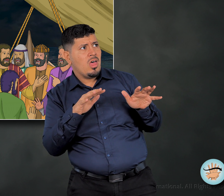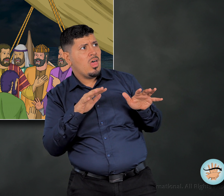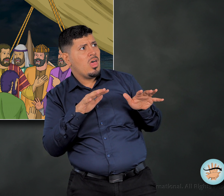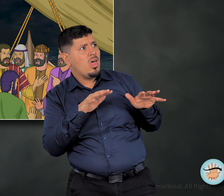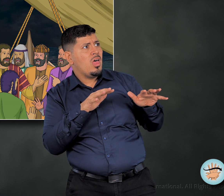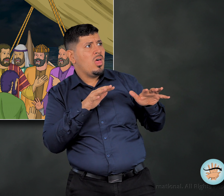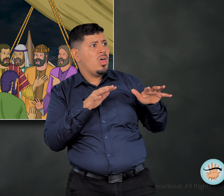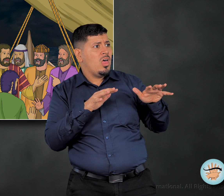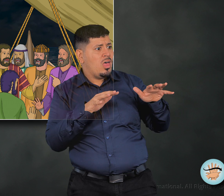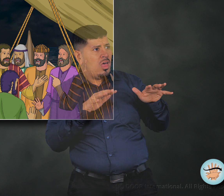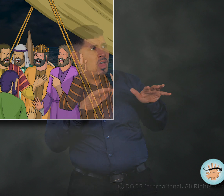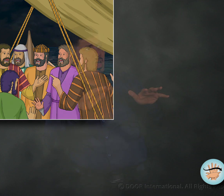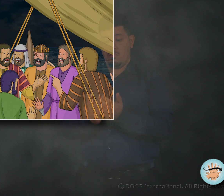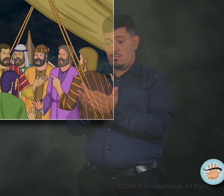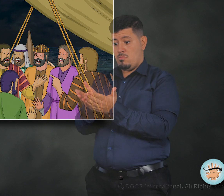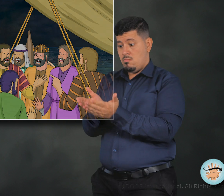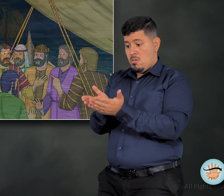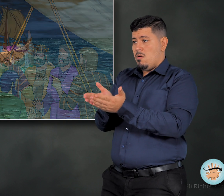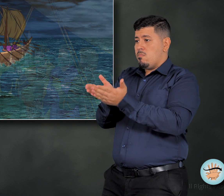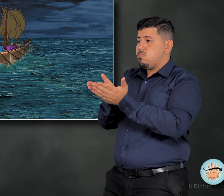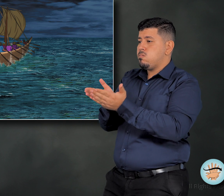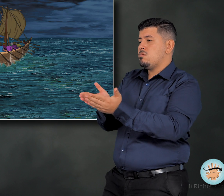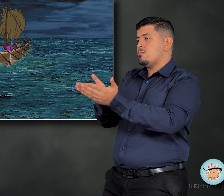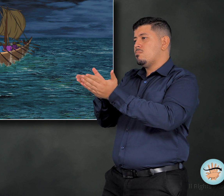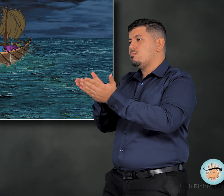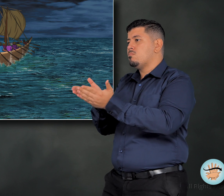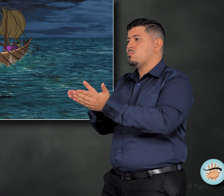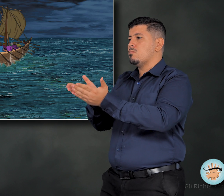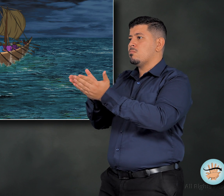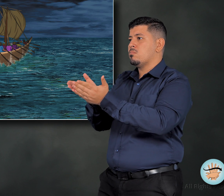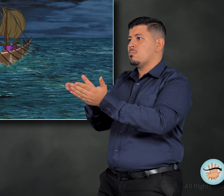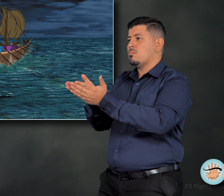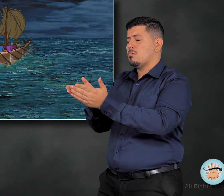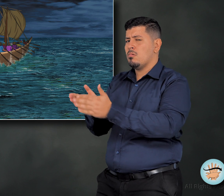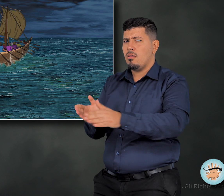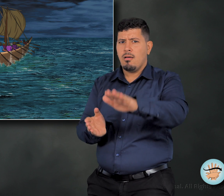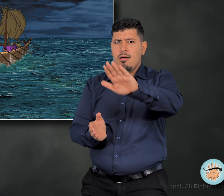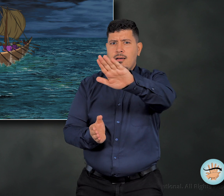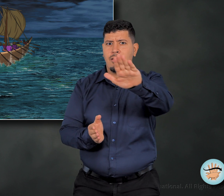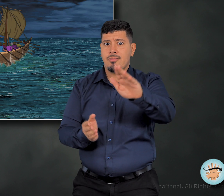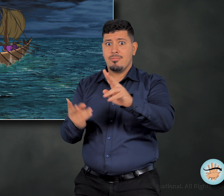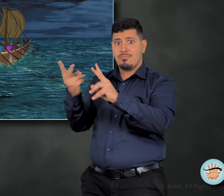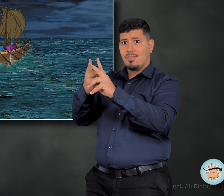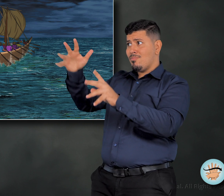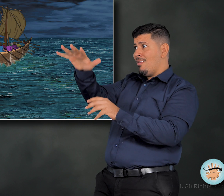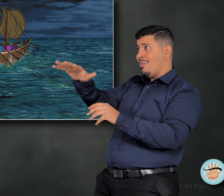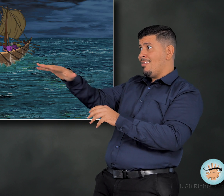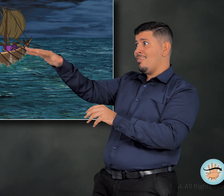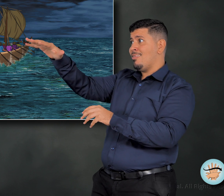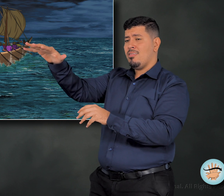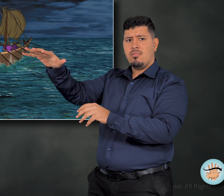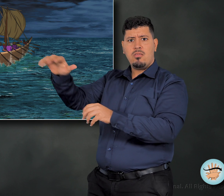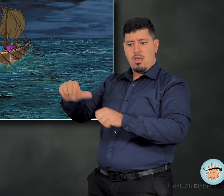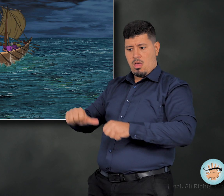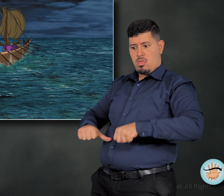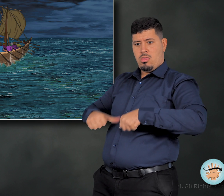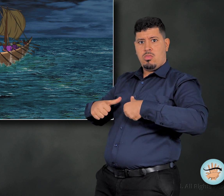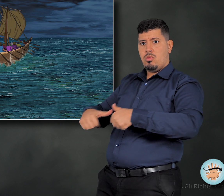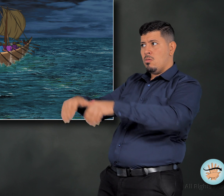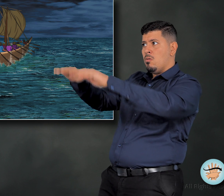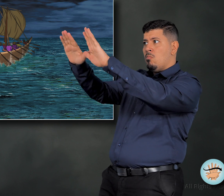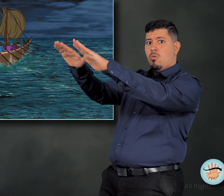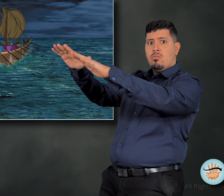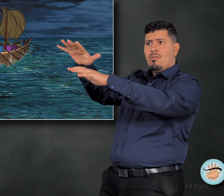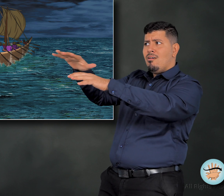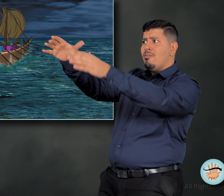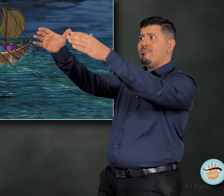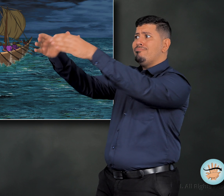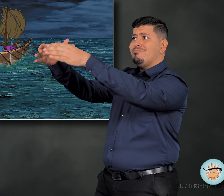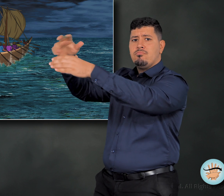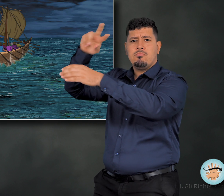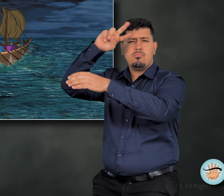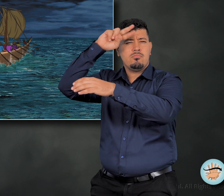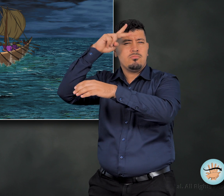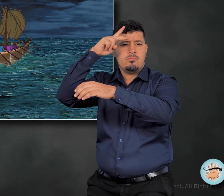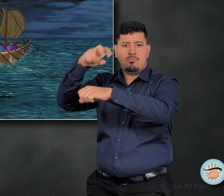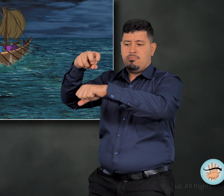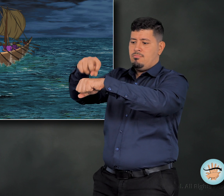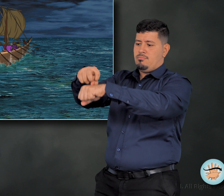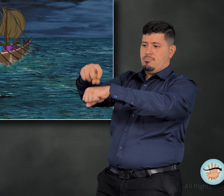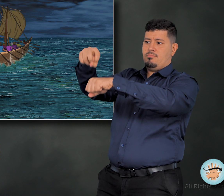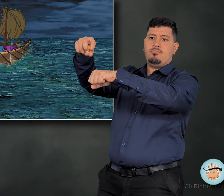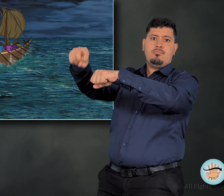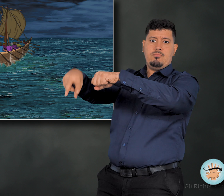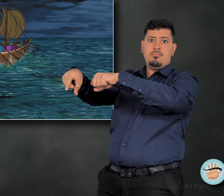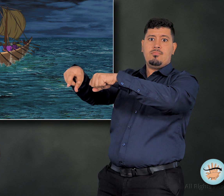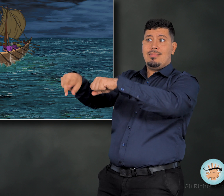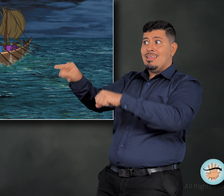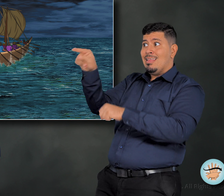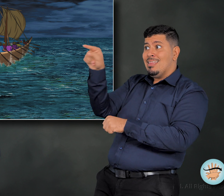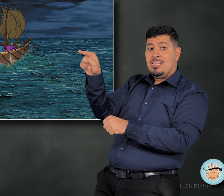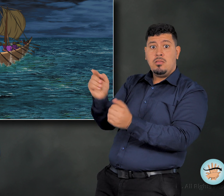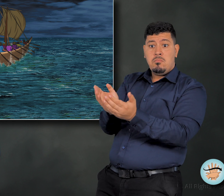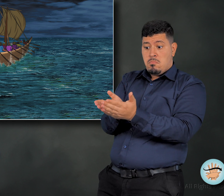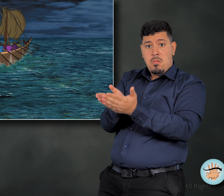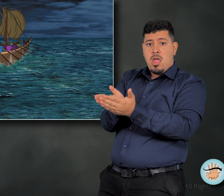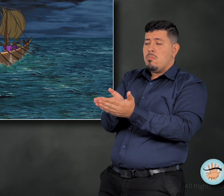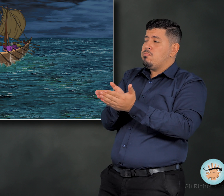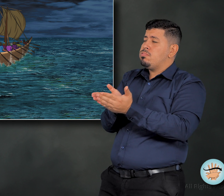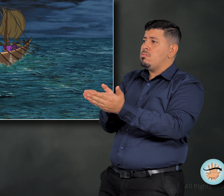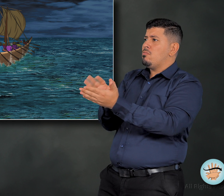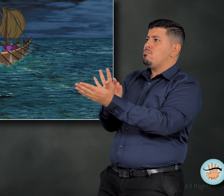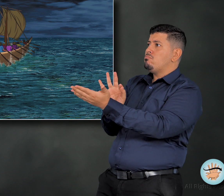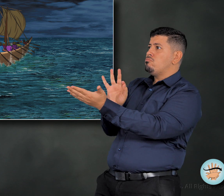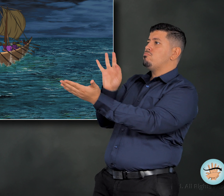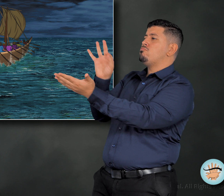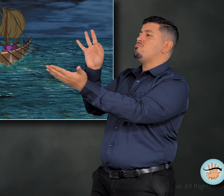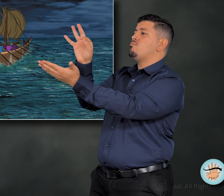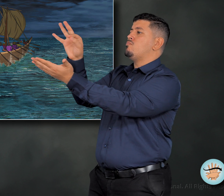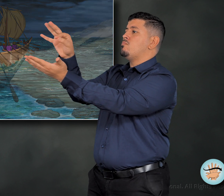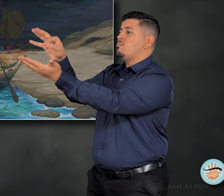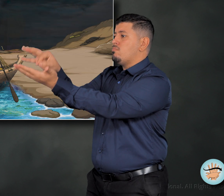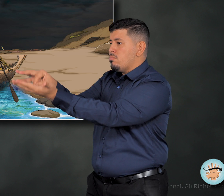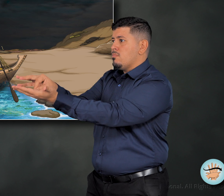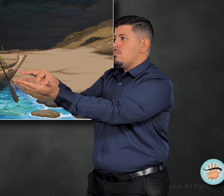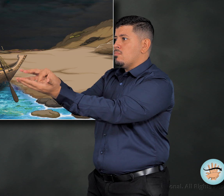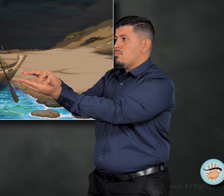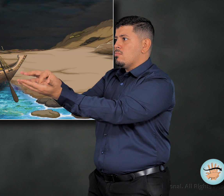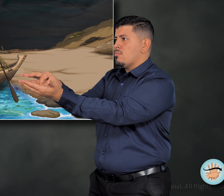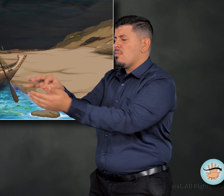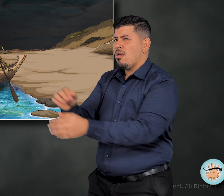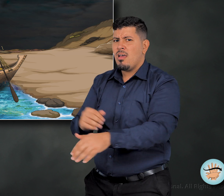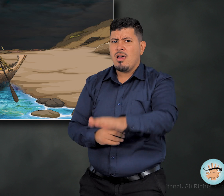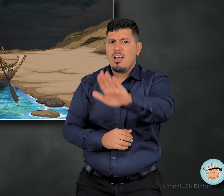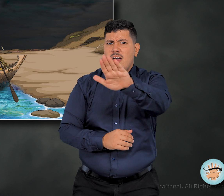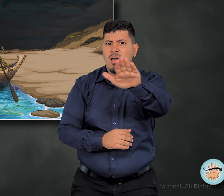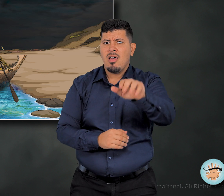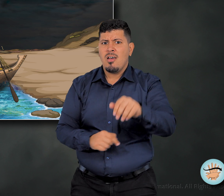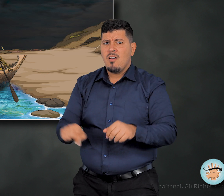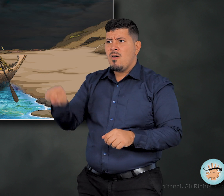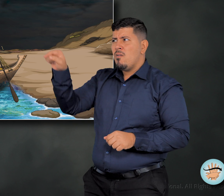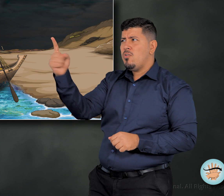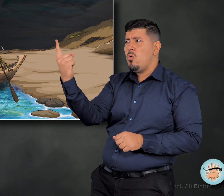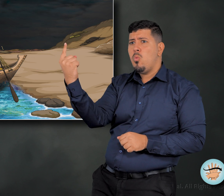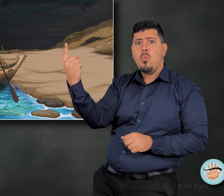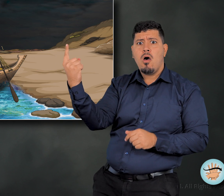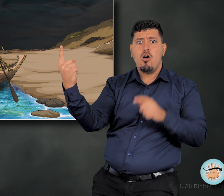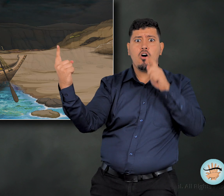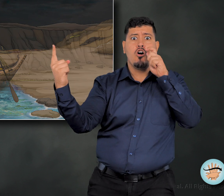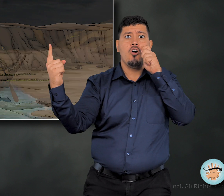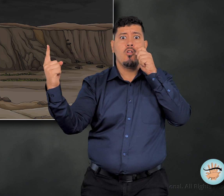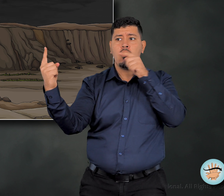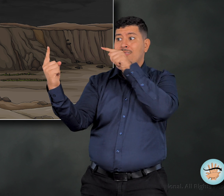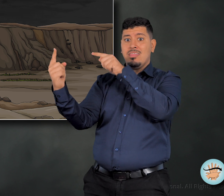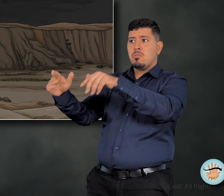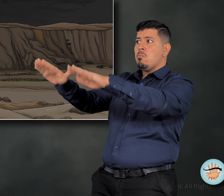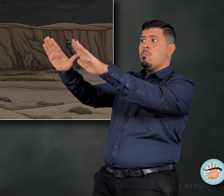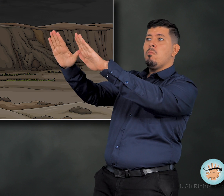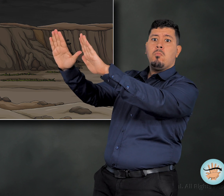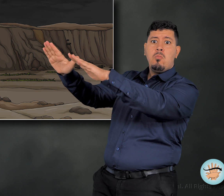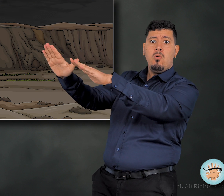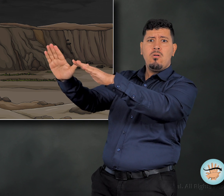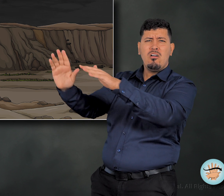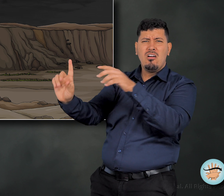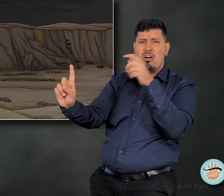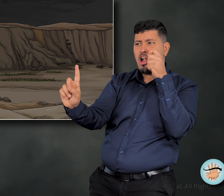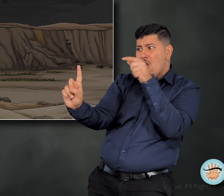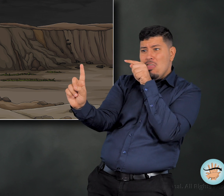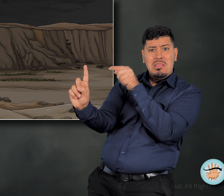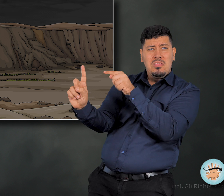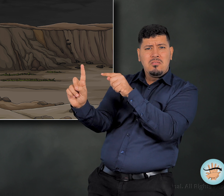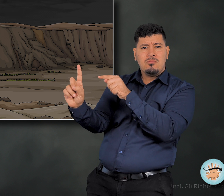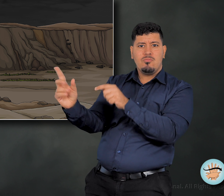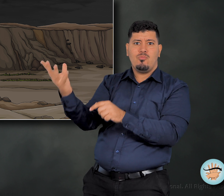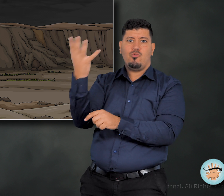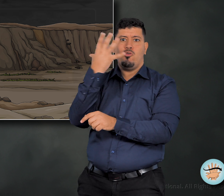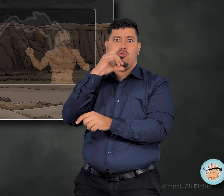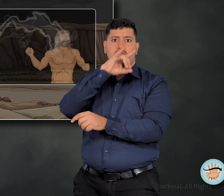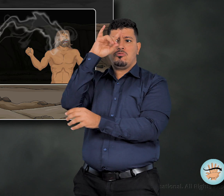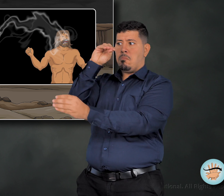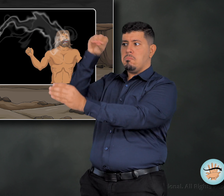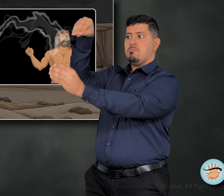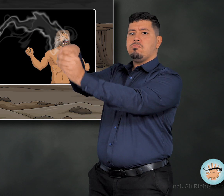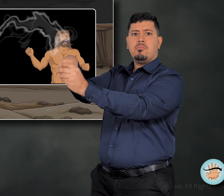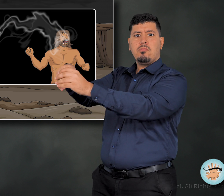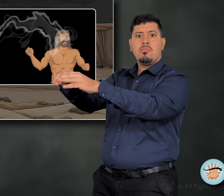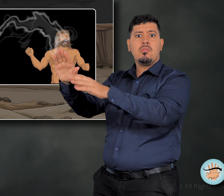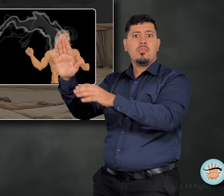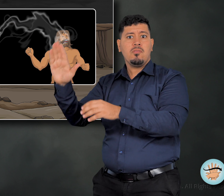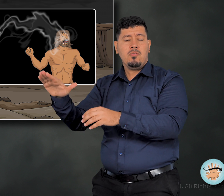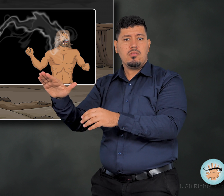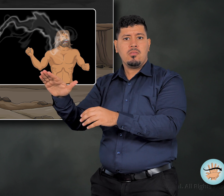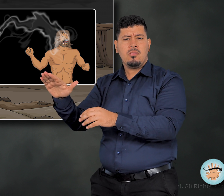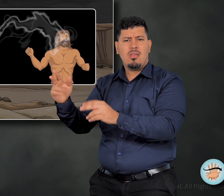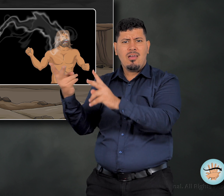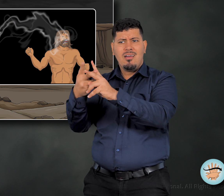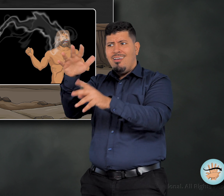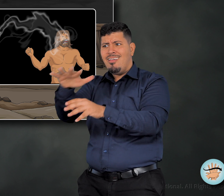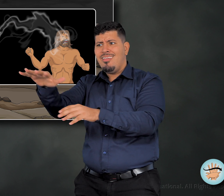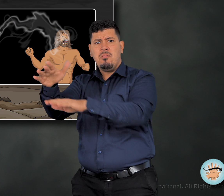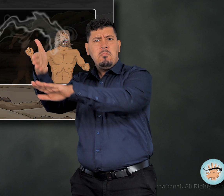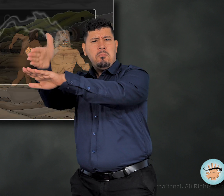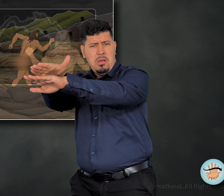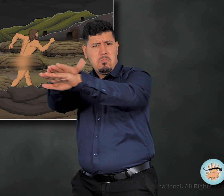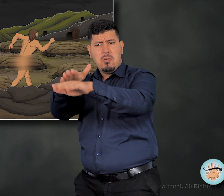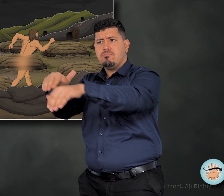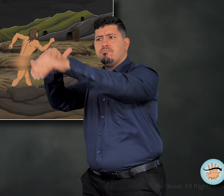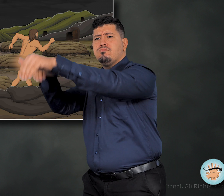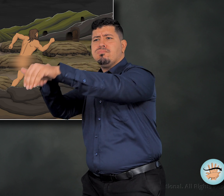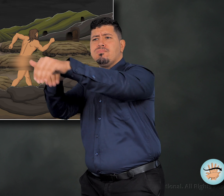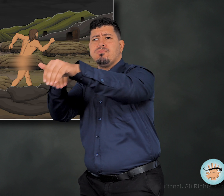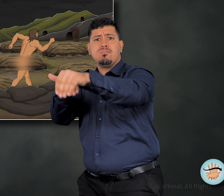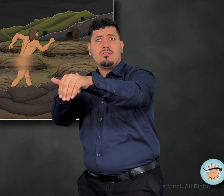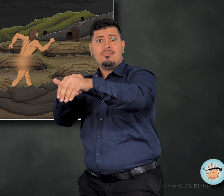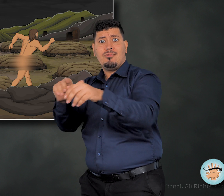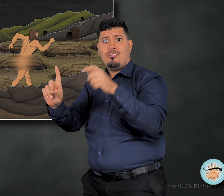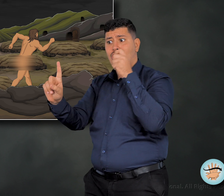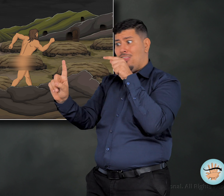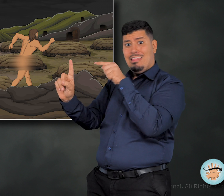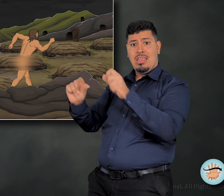On the other side of the sea, they arrived in the region of the Gerasenes. As soon as Jesus got out of the boat, He was met by a man with an unclean spirit, who was coming from the tombs.